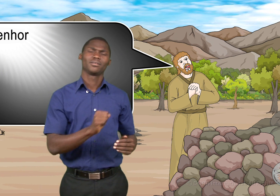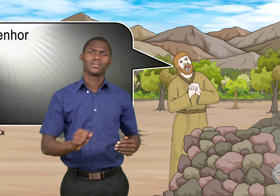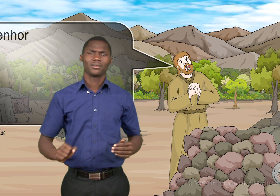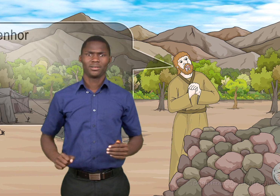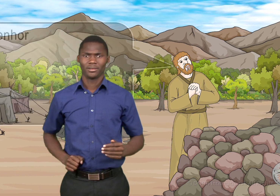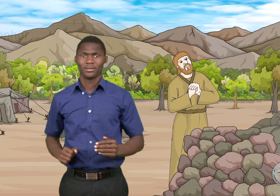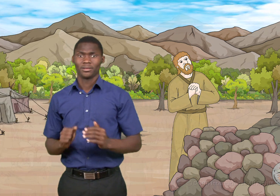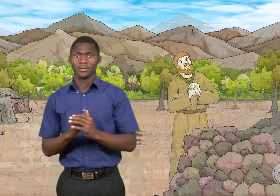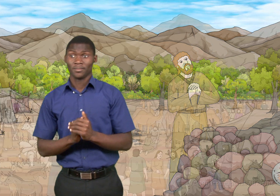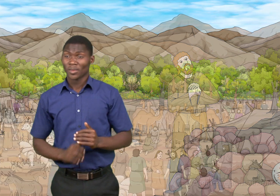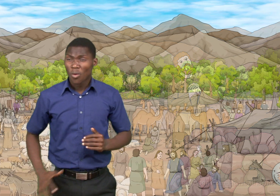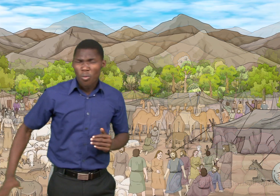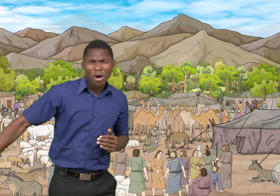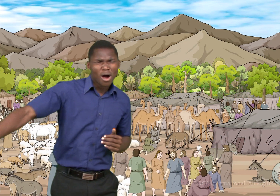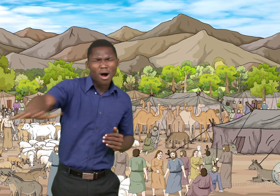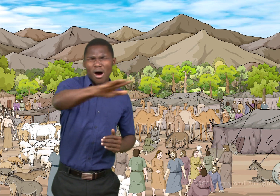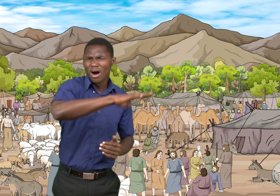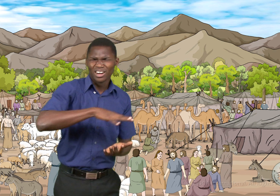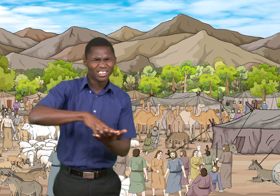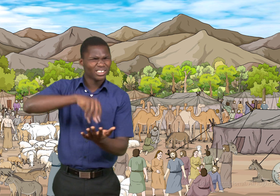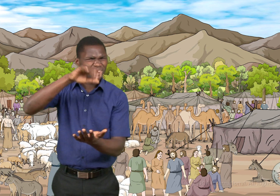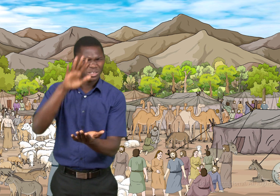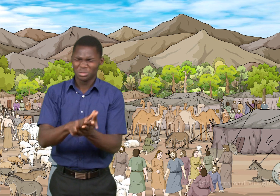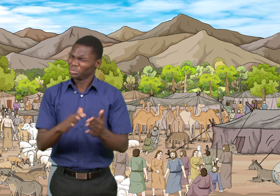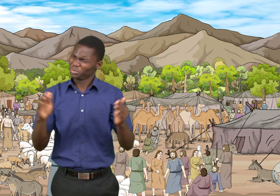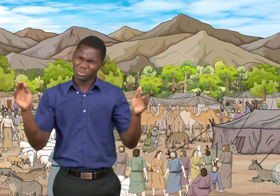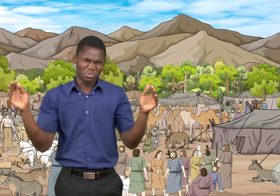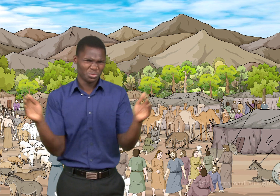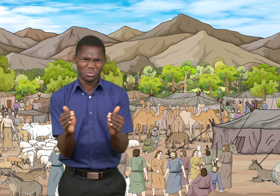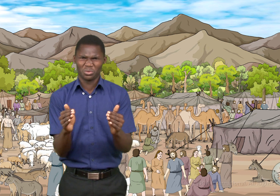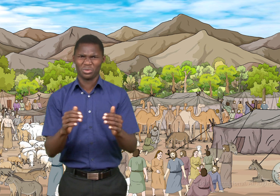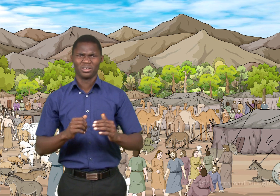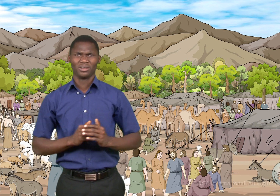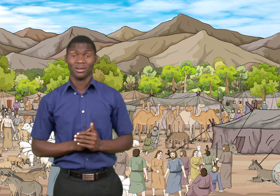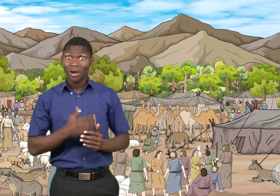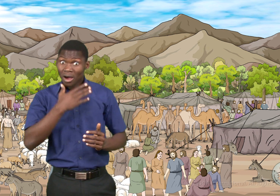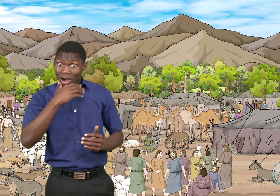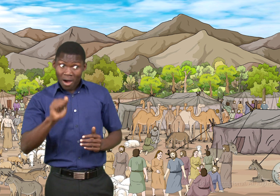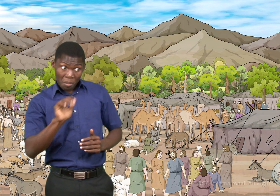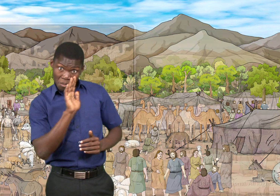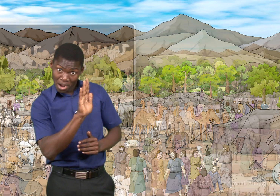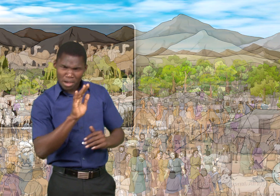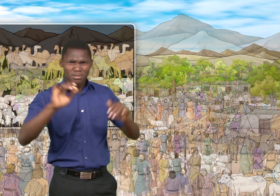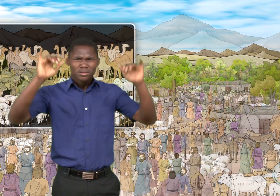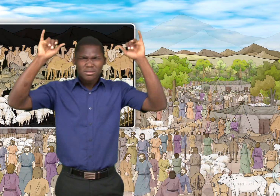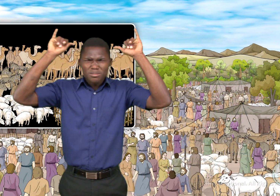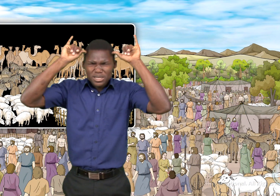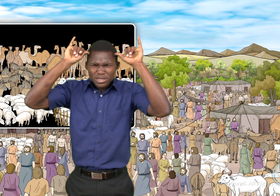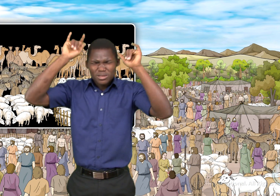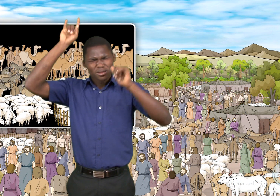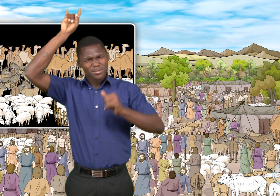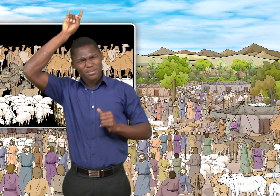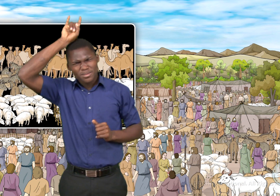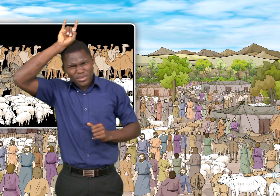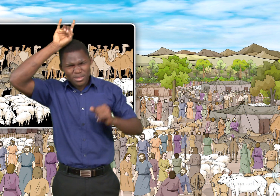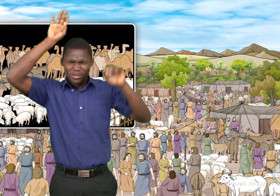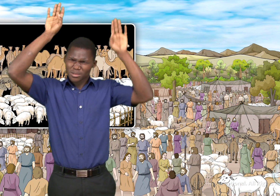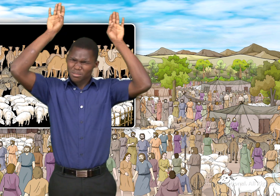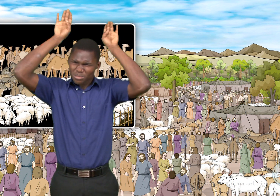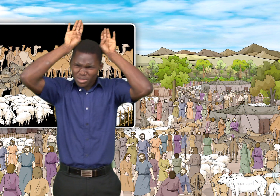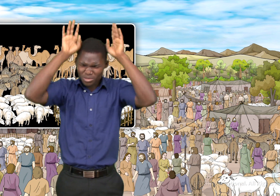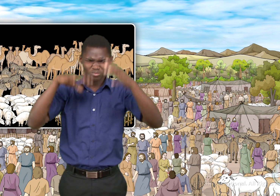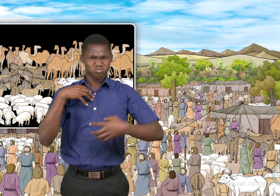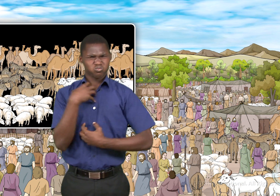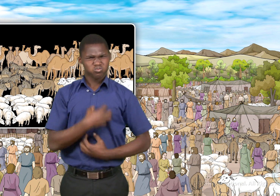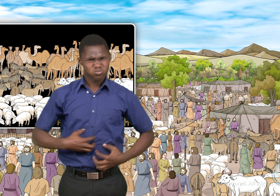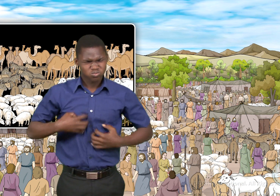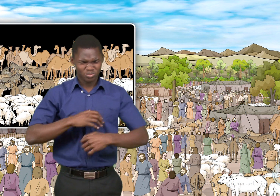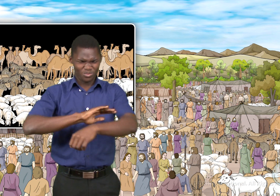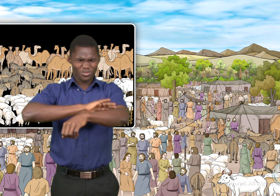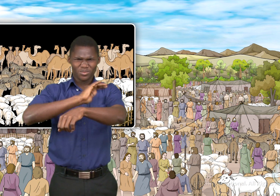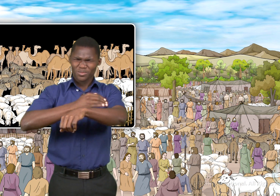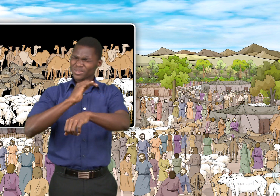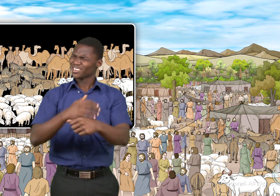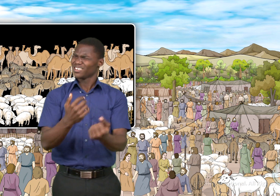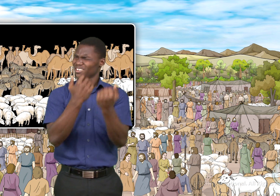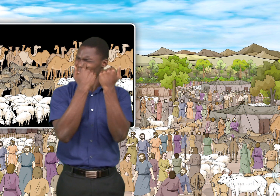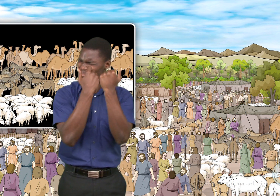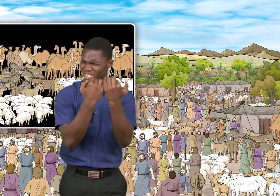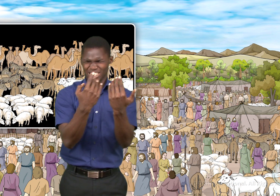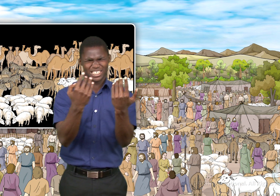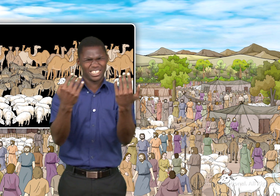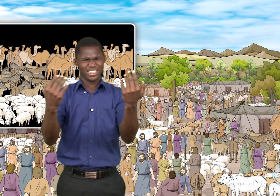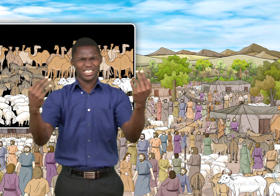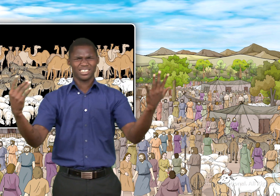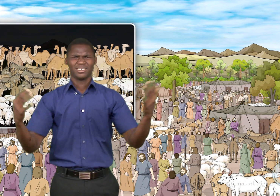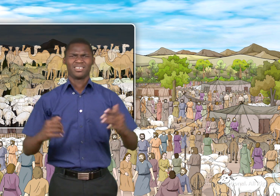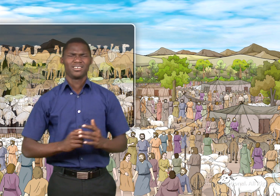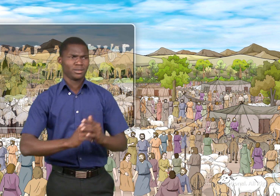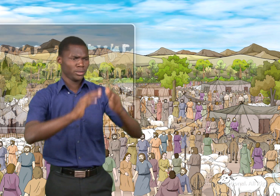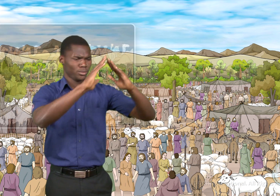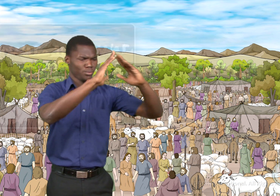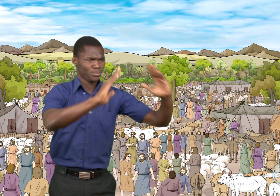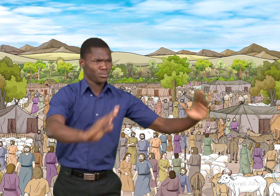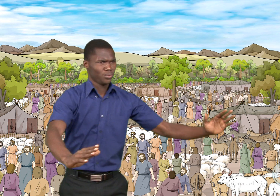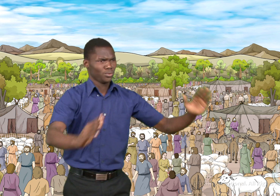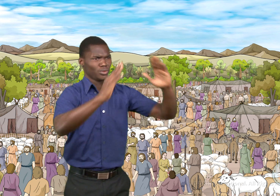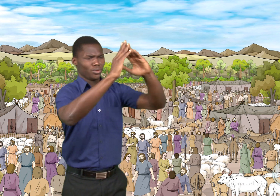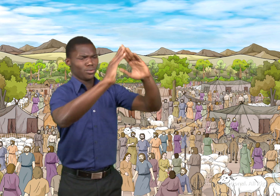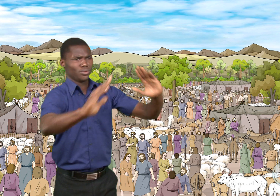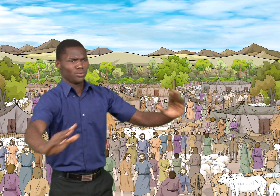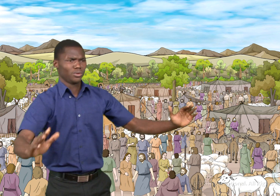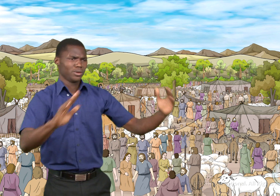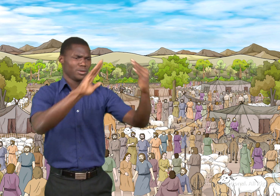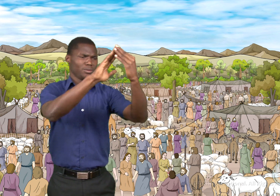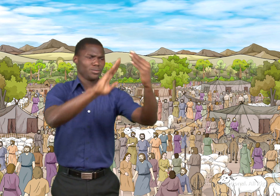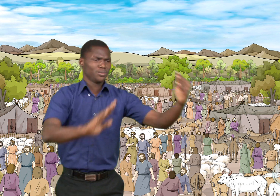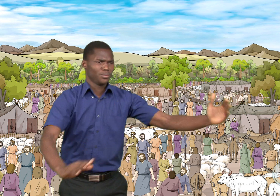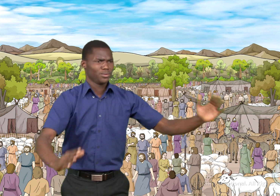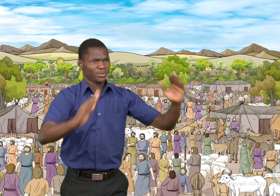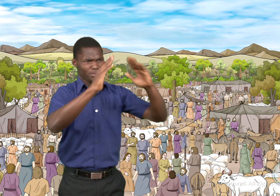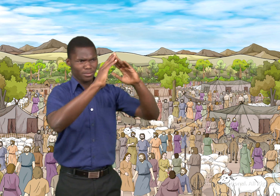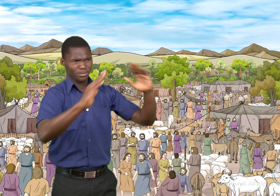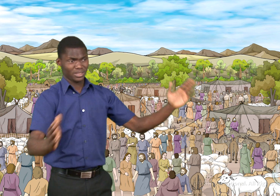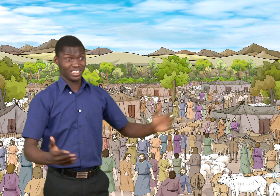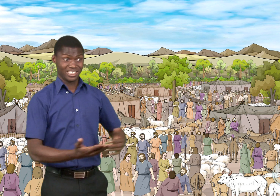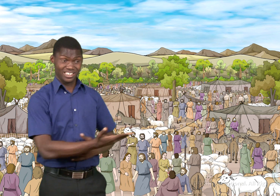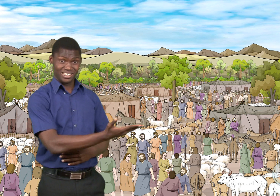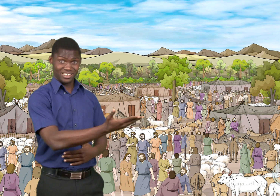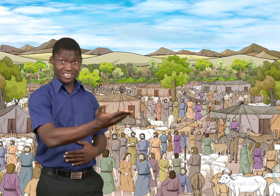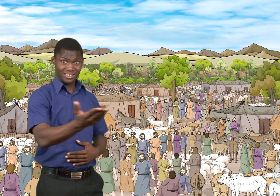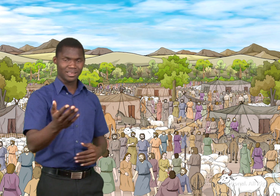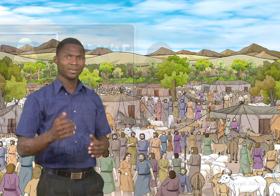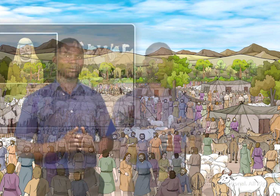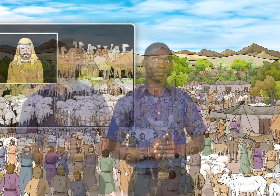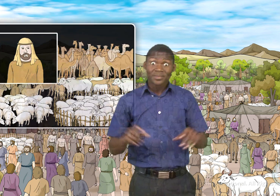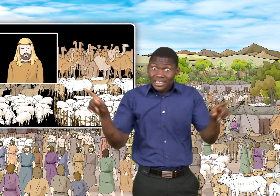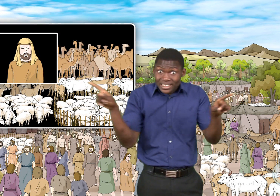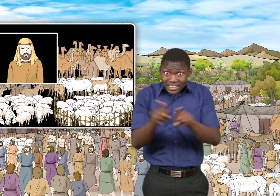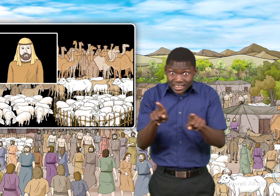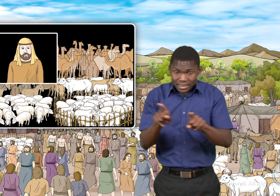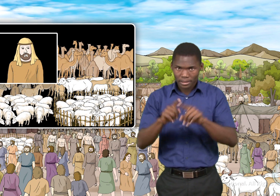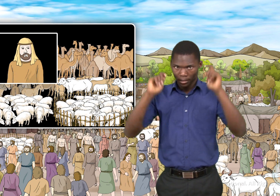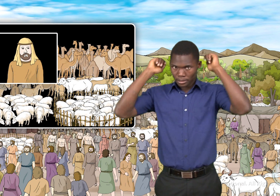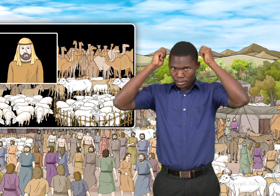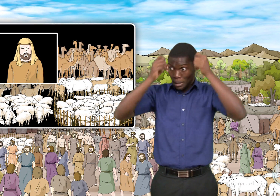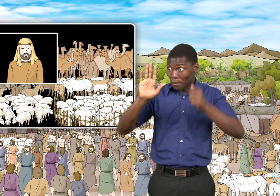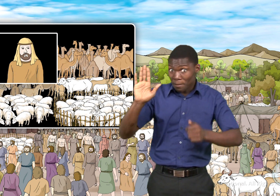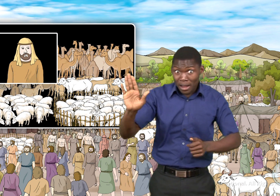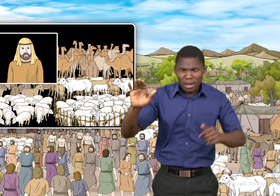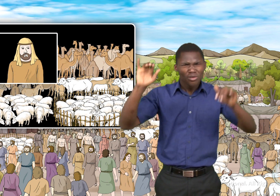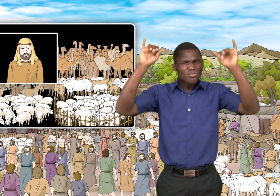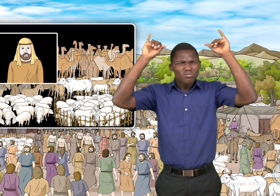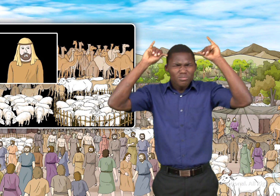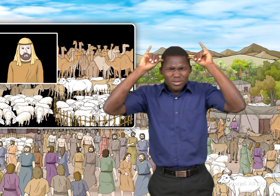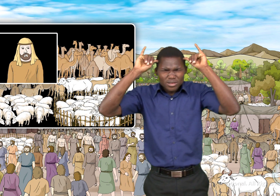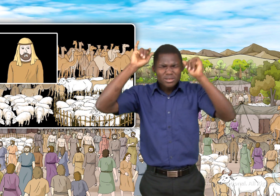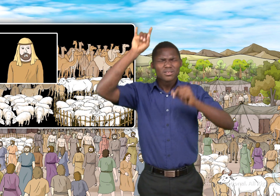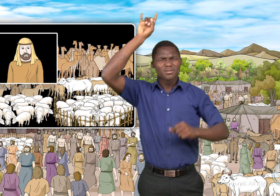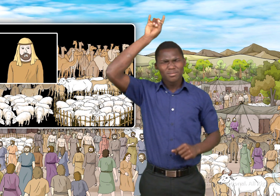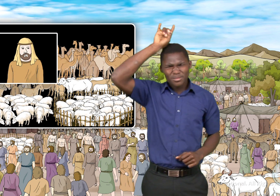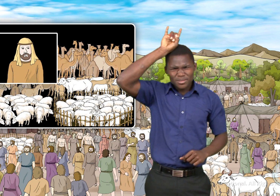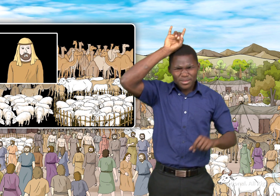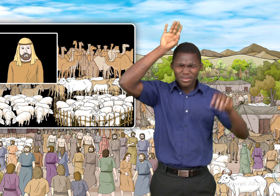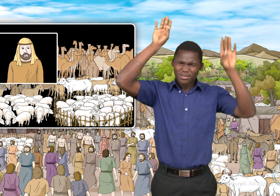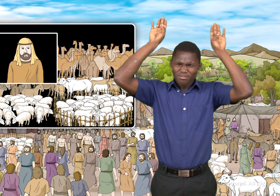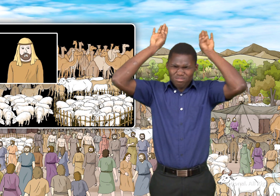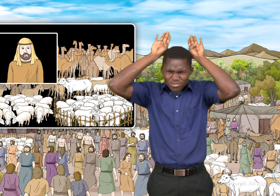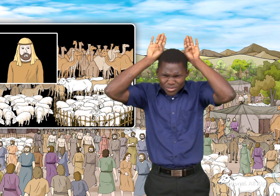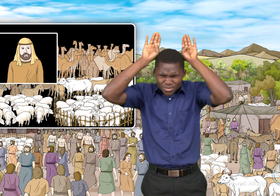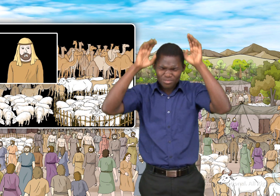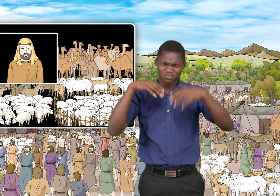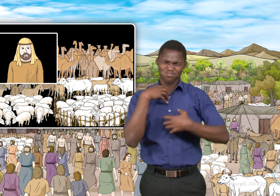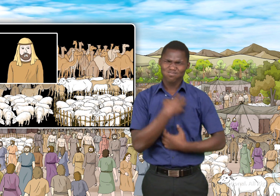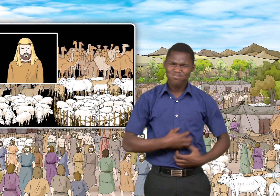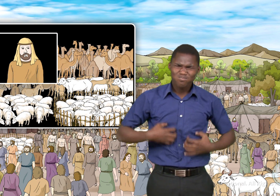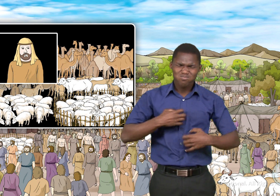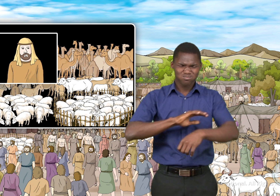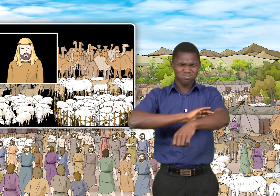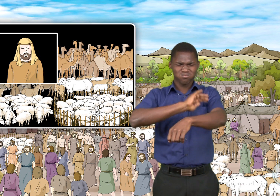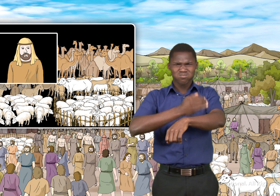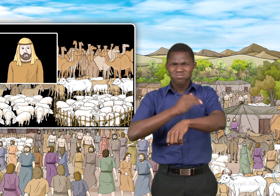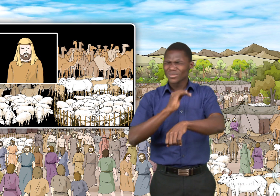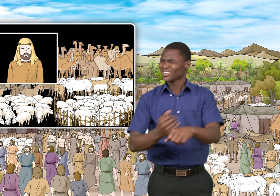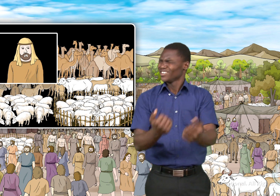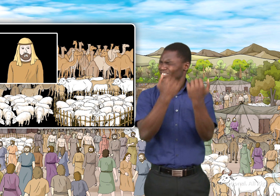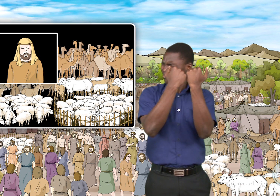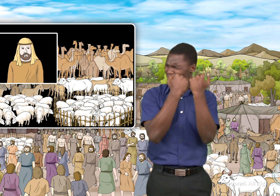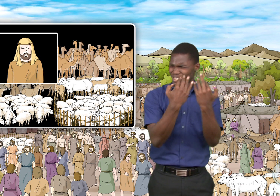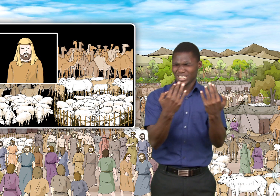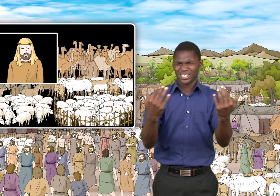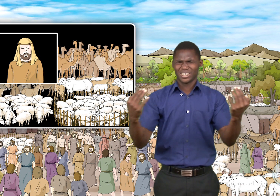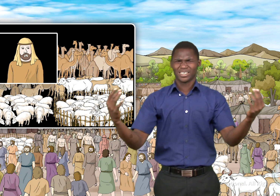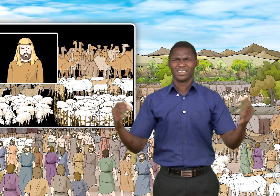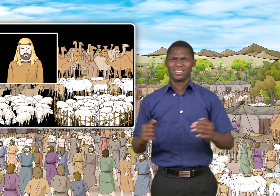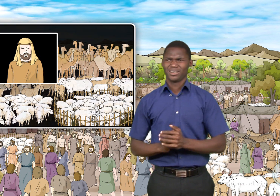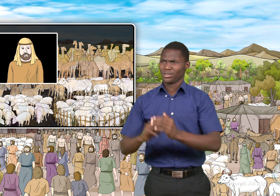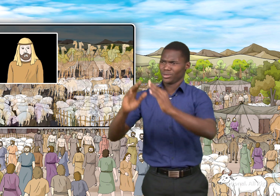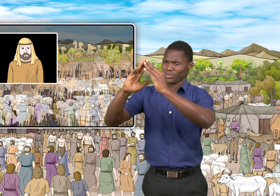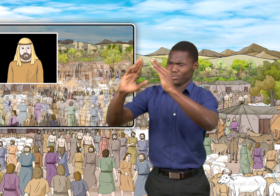But the land was unable to support both of them while they stayed together, for they had so many possessions that they were unable to coexist.